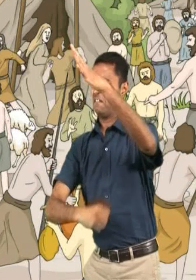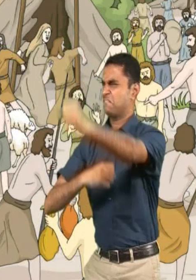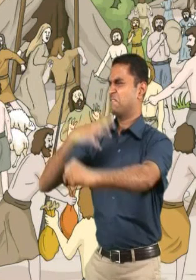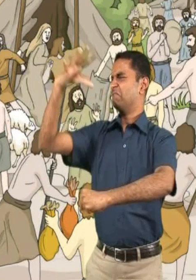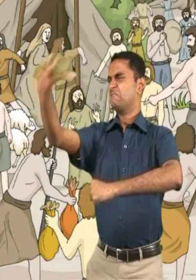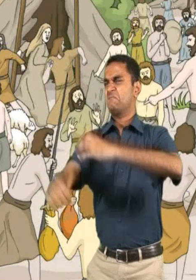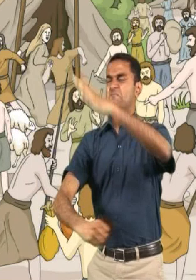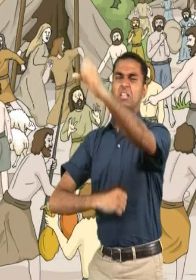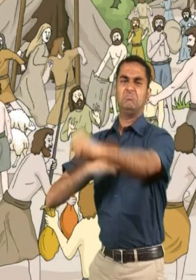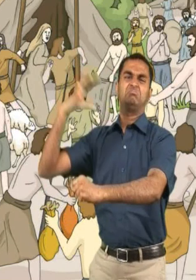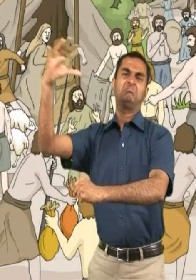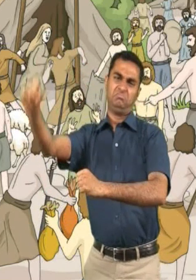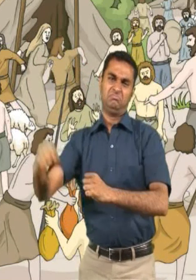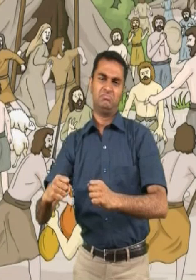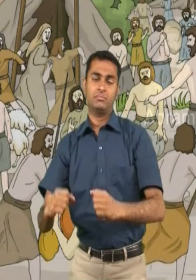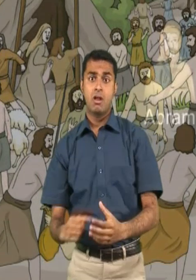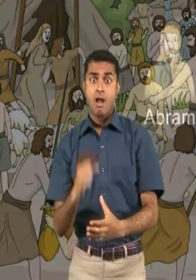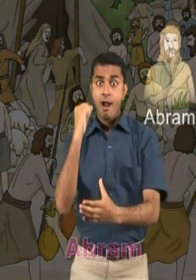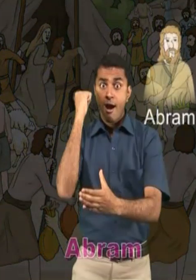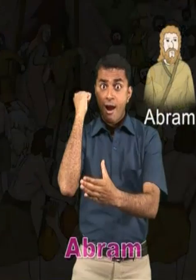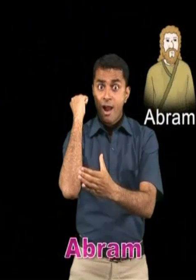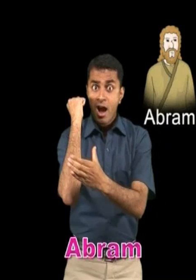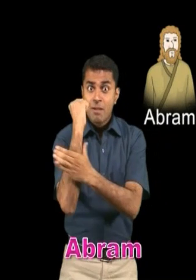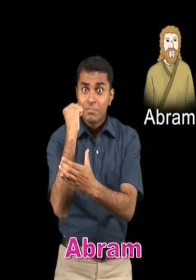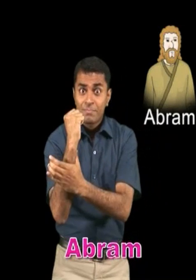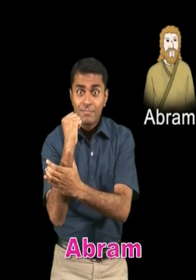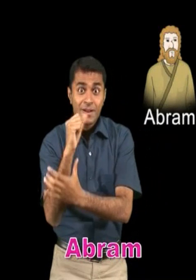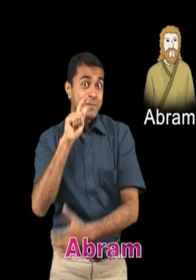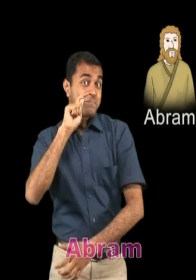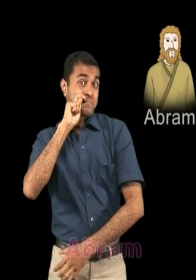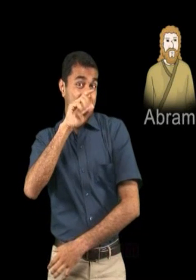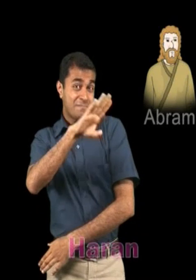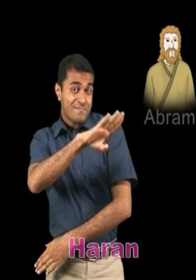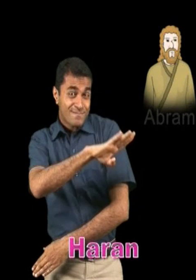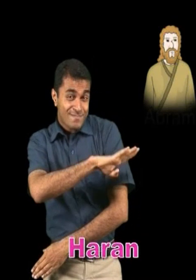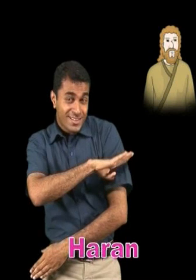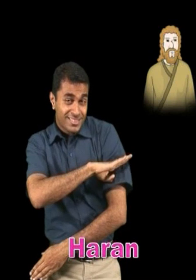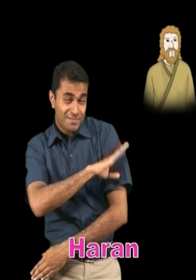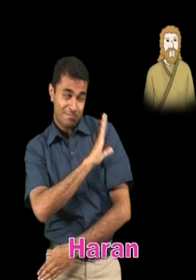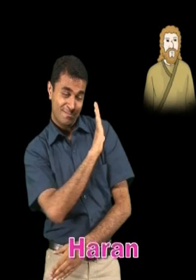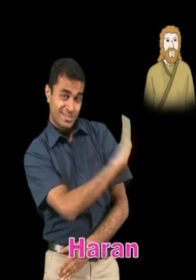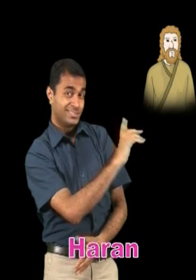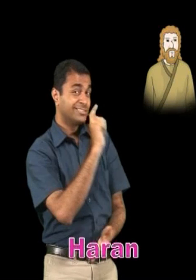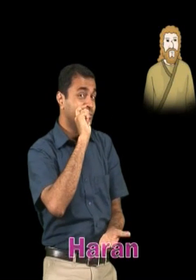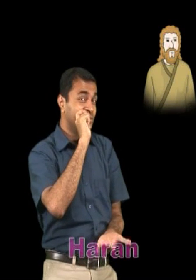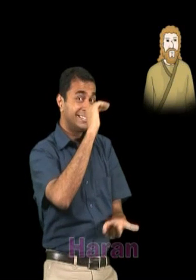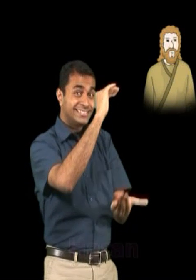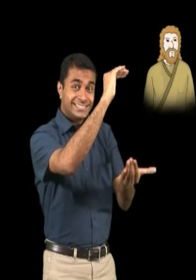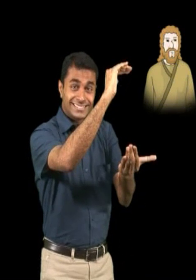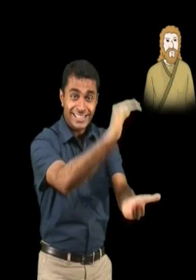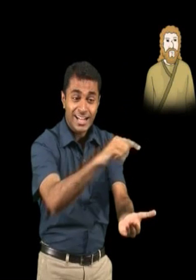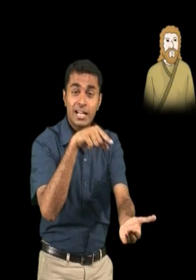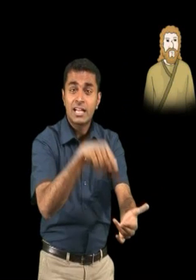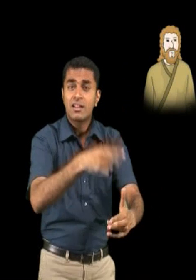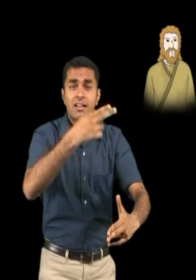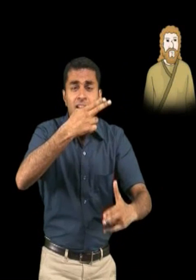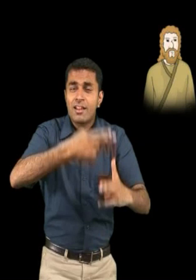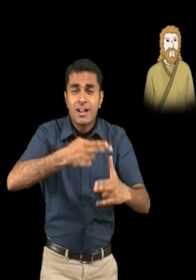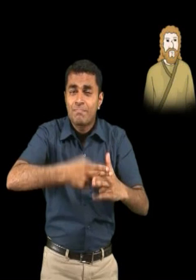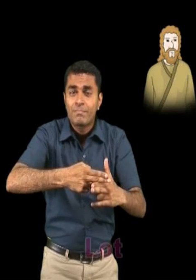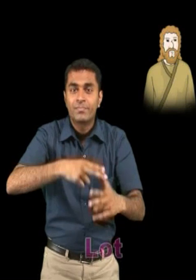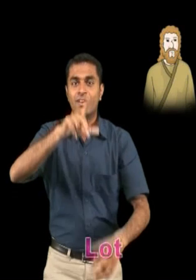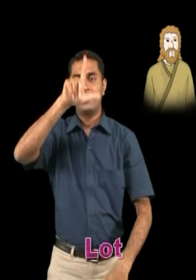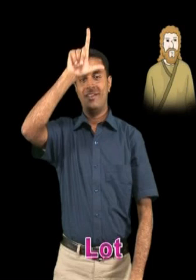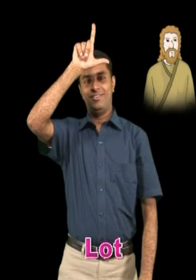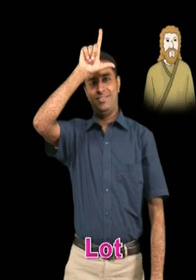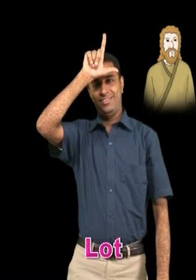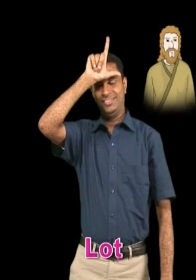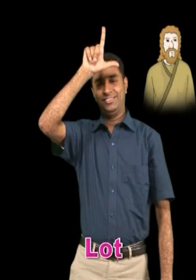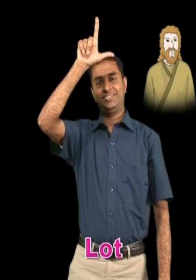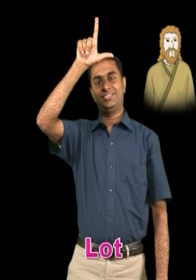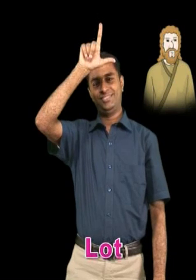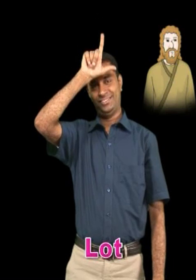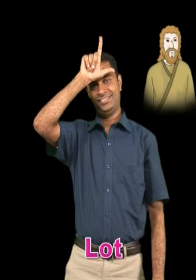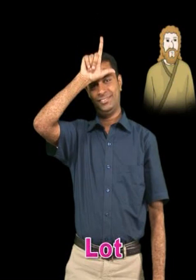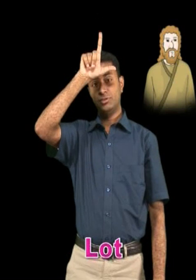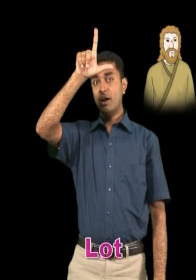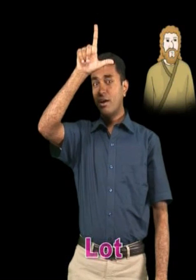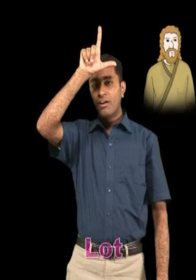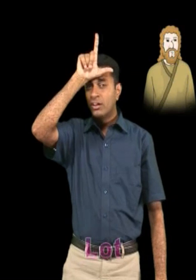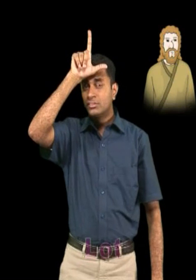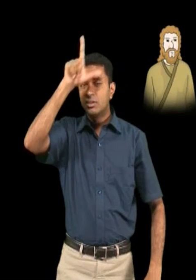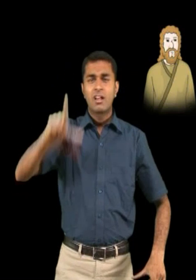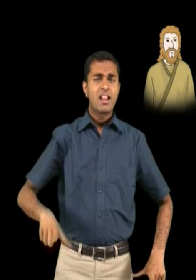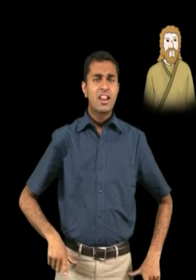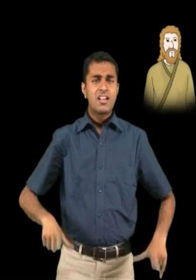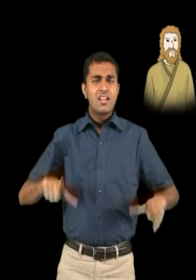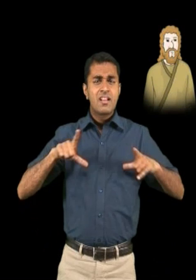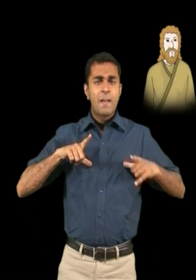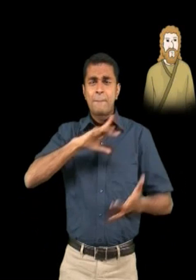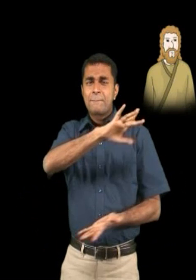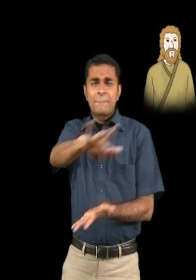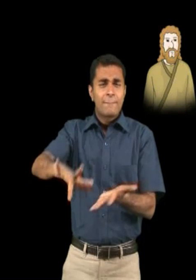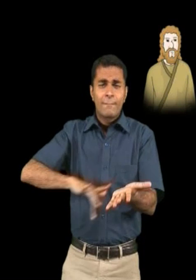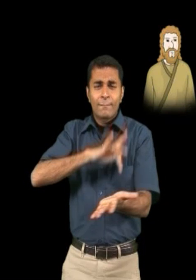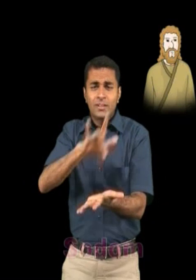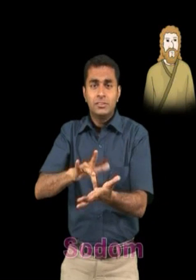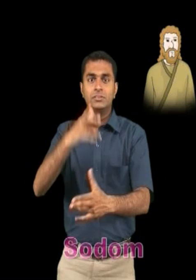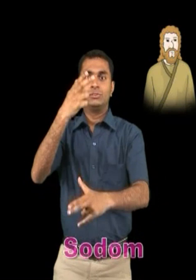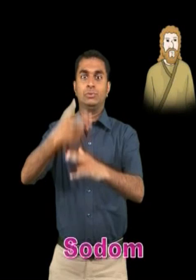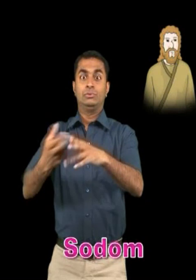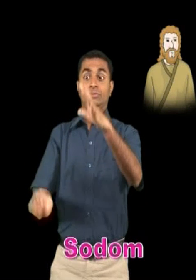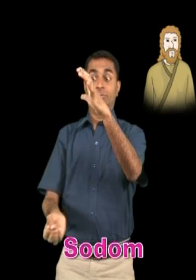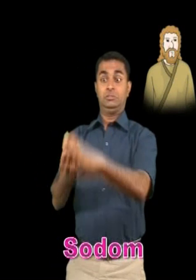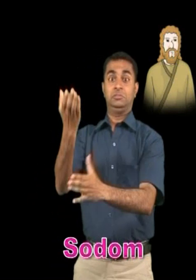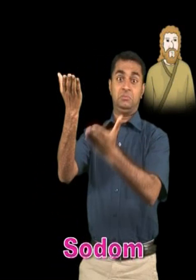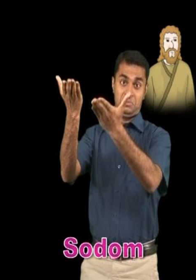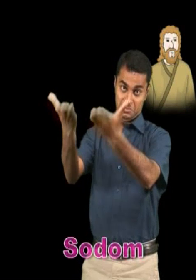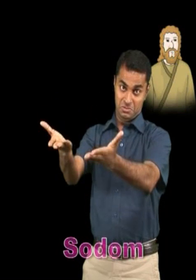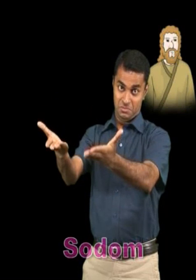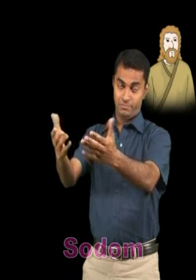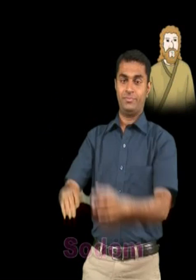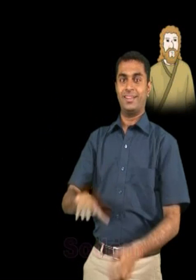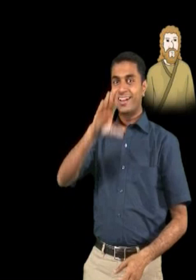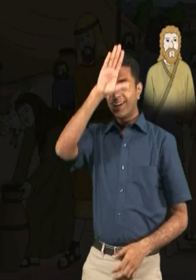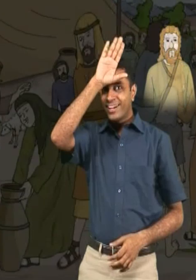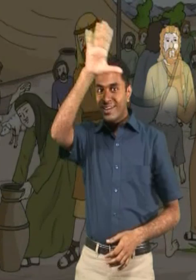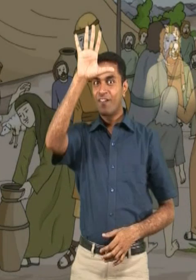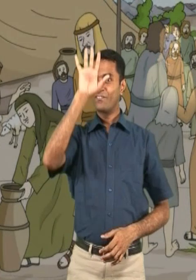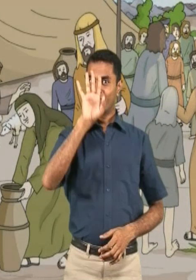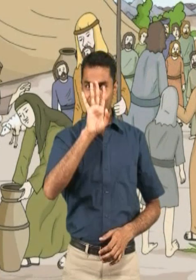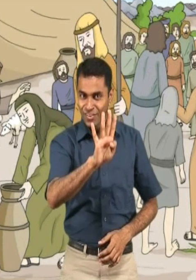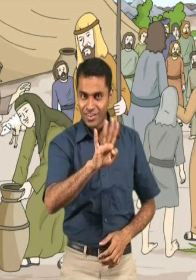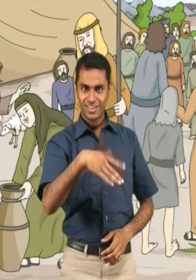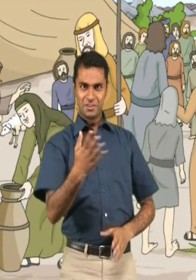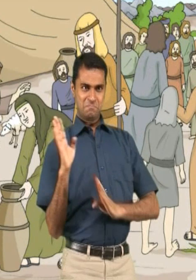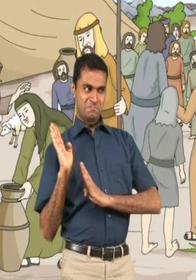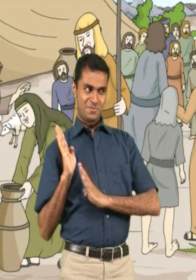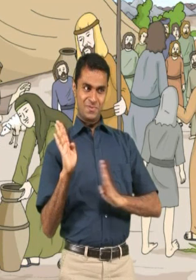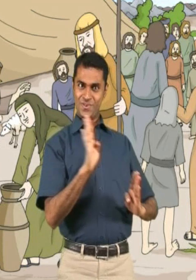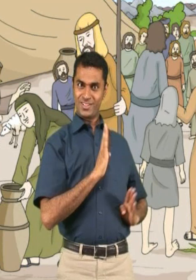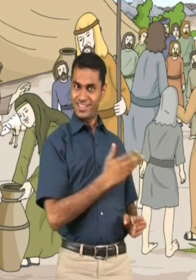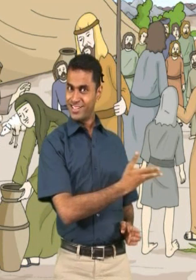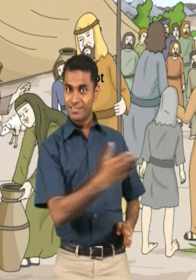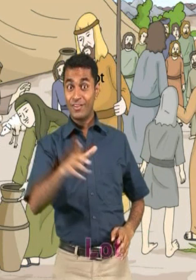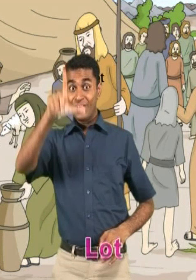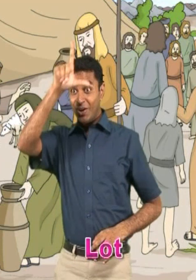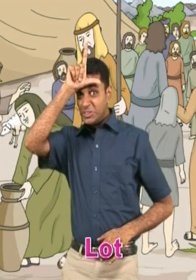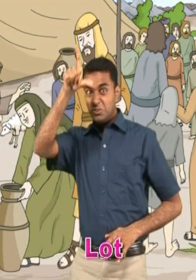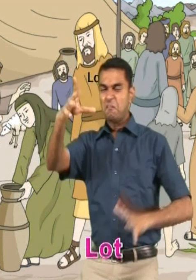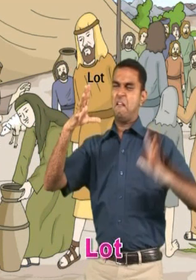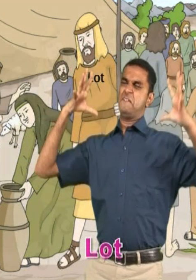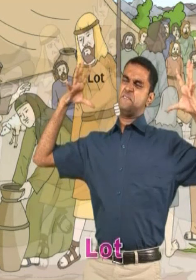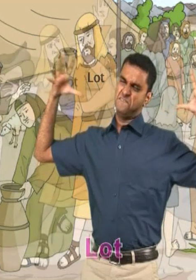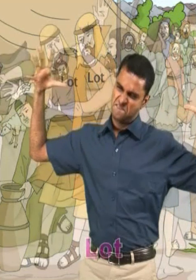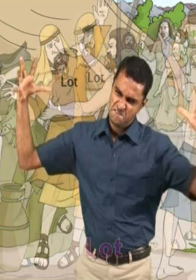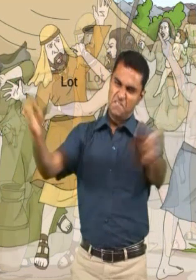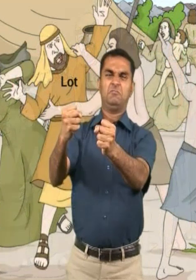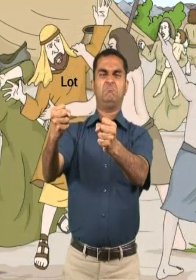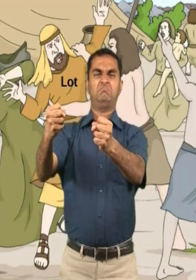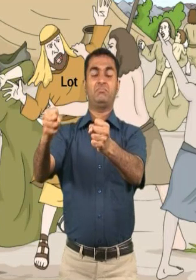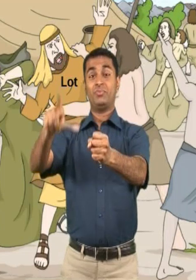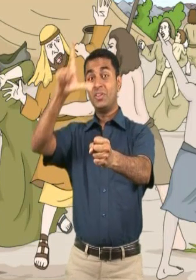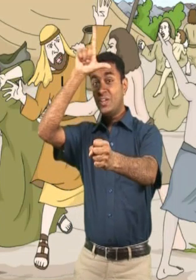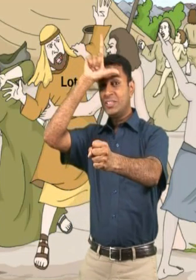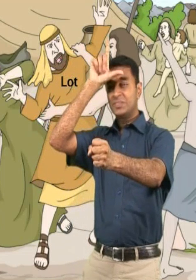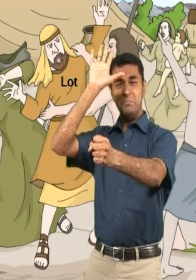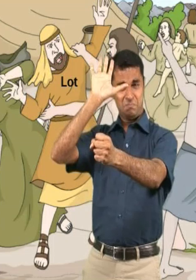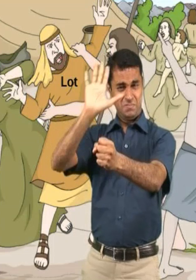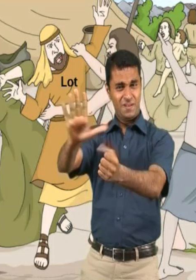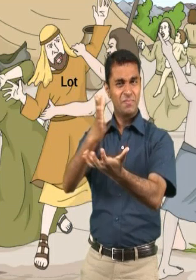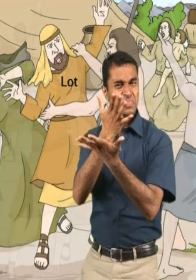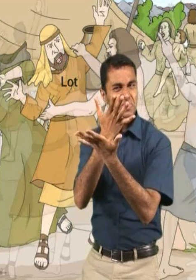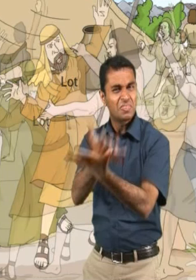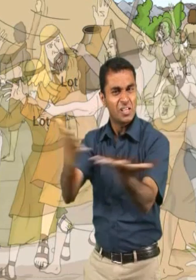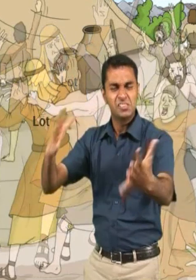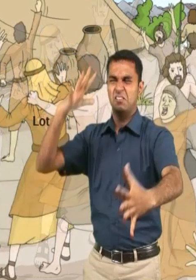They also carried off Abram’s nephew Lot and his possessions, since Lot was living in Sodom.